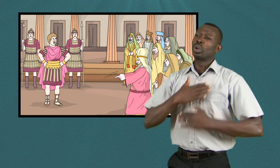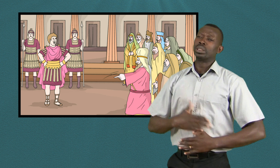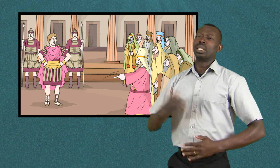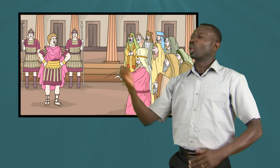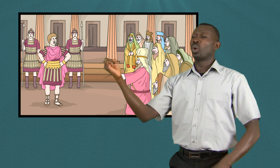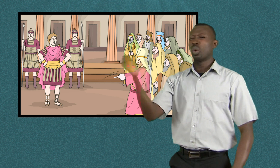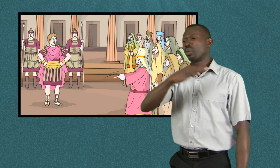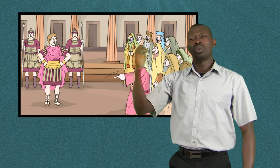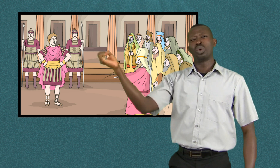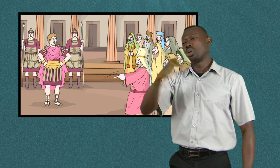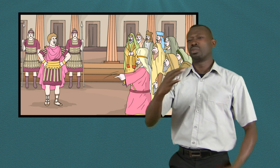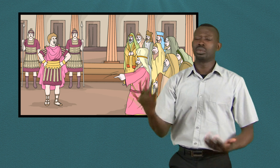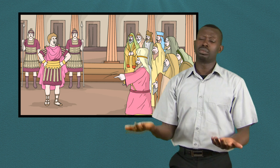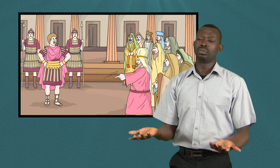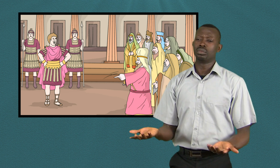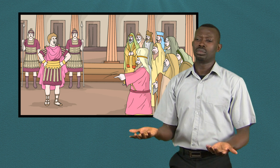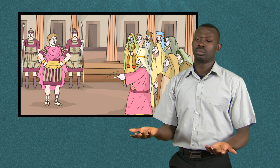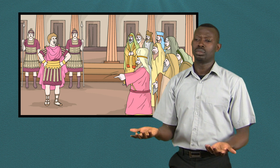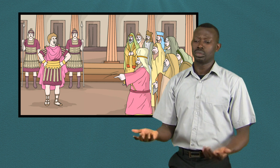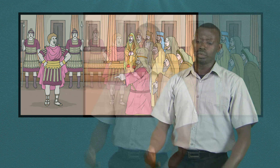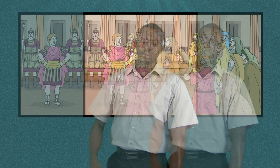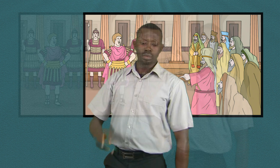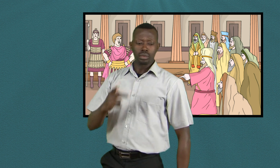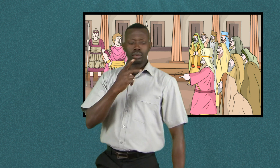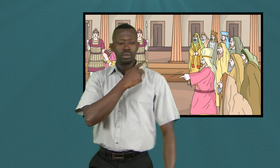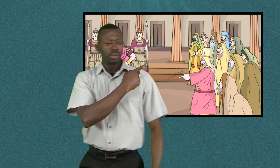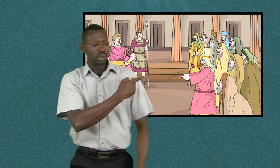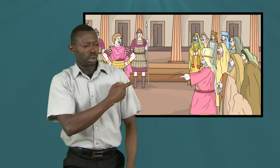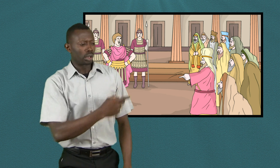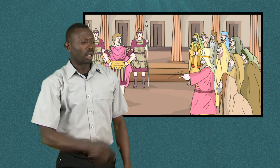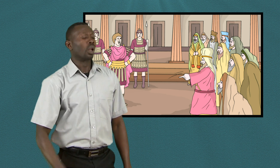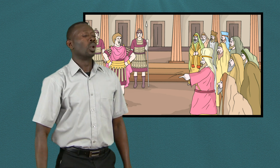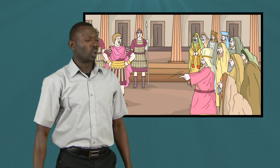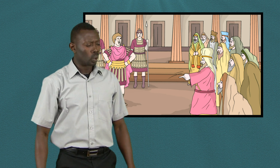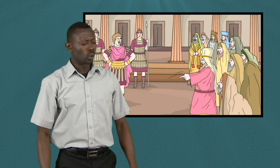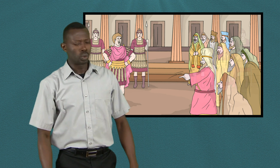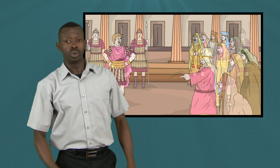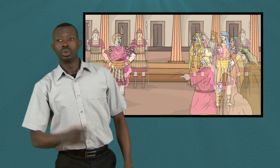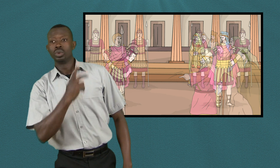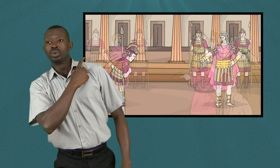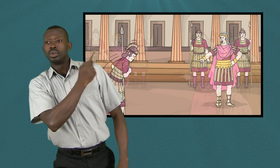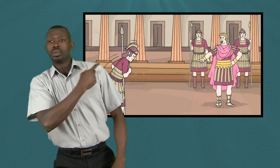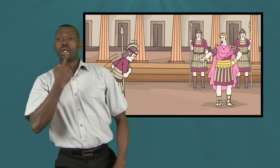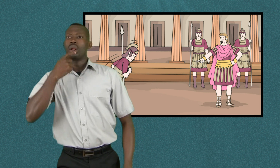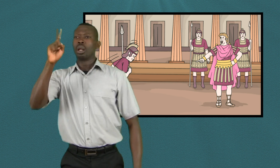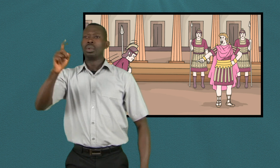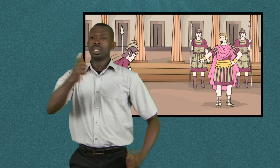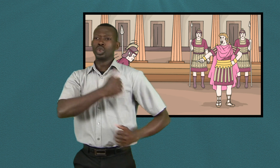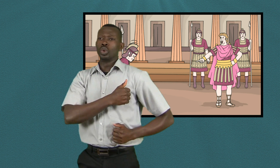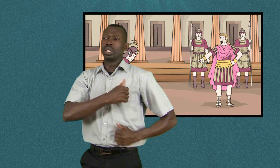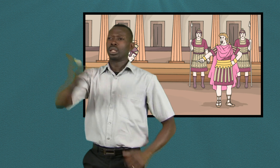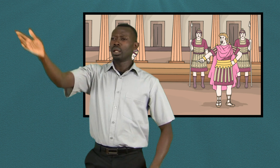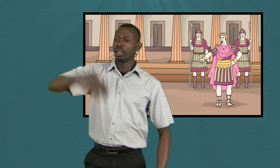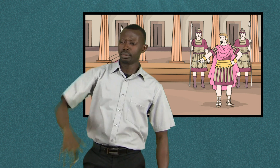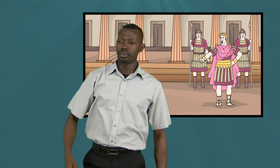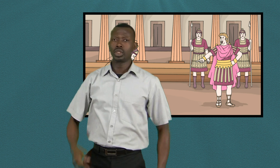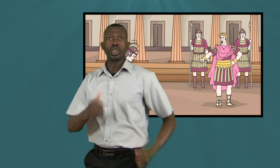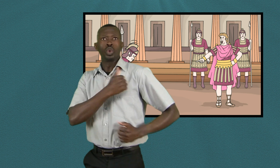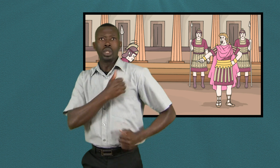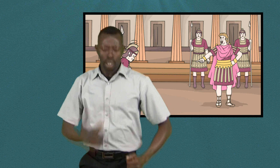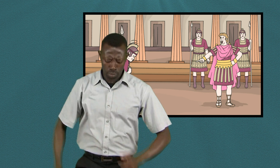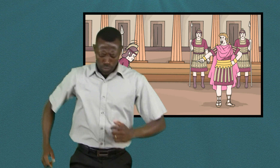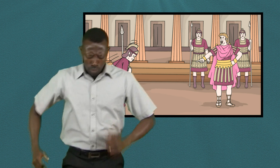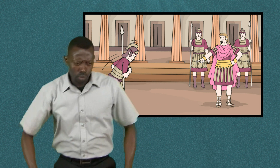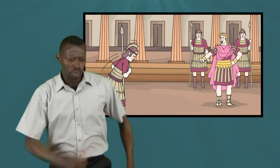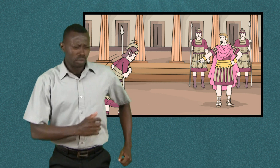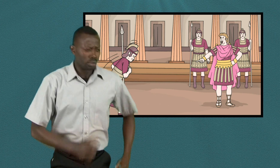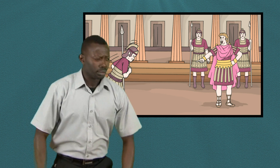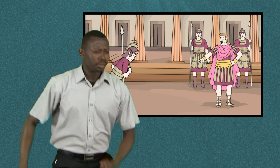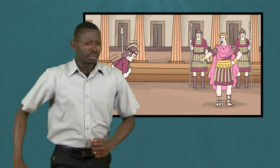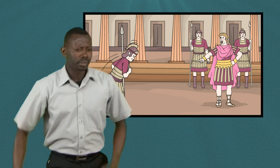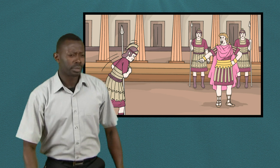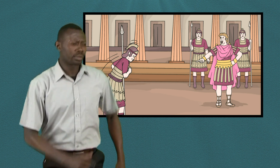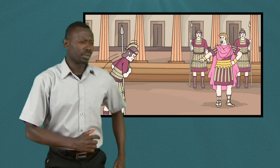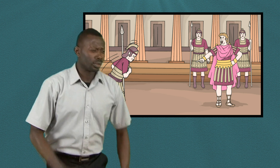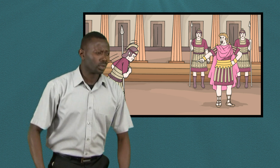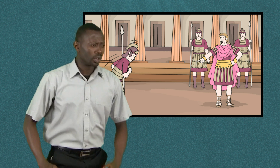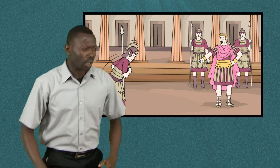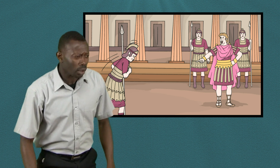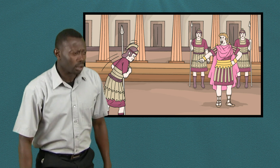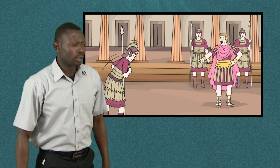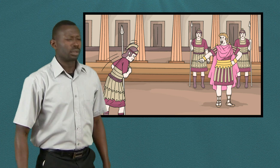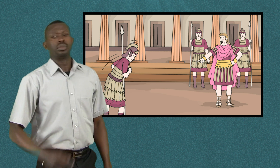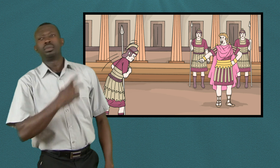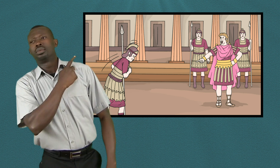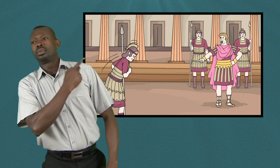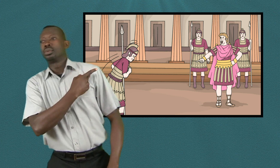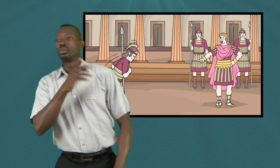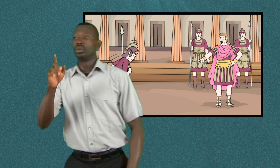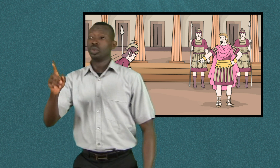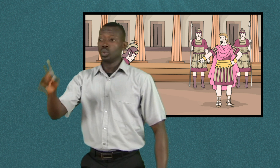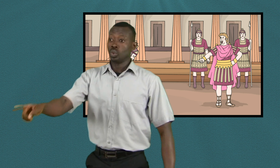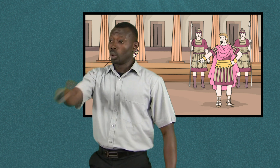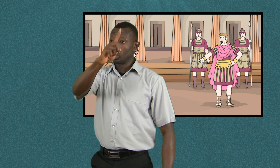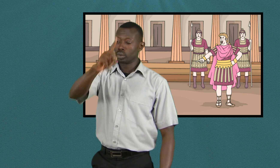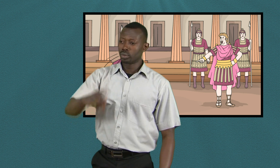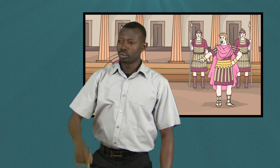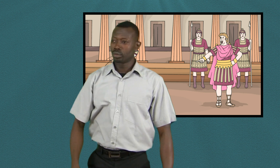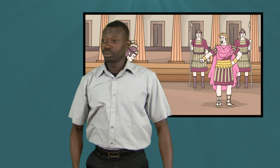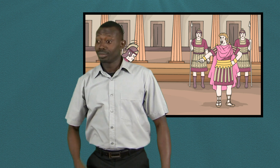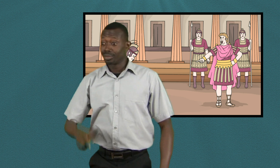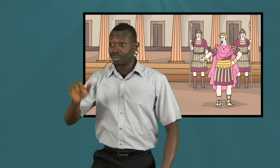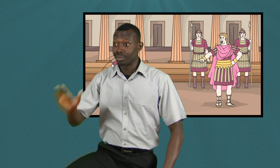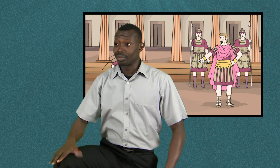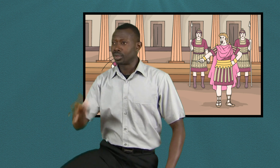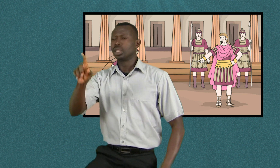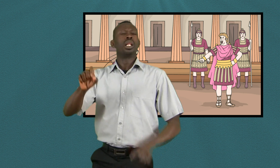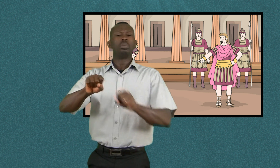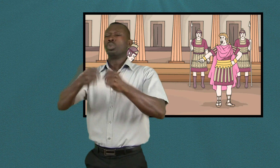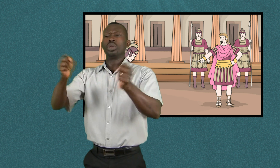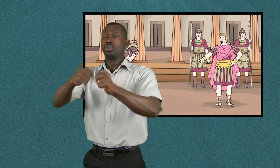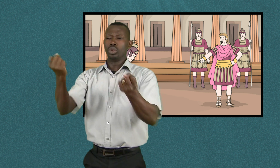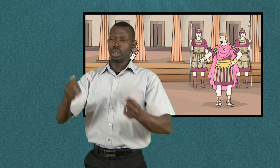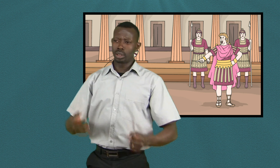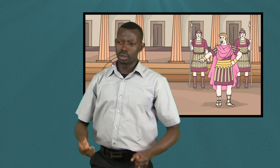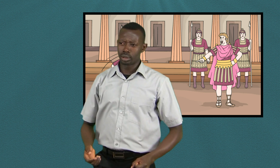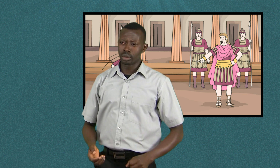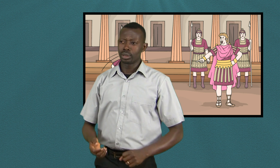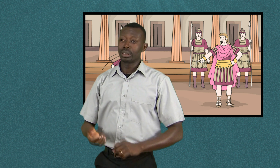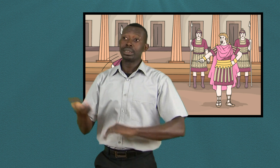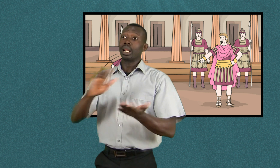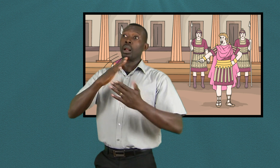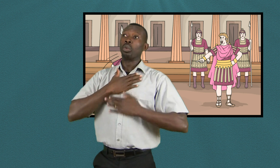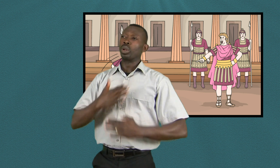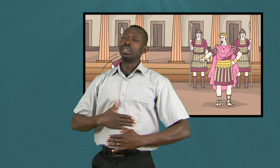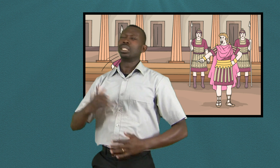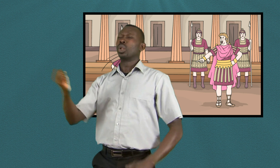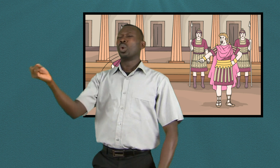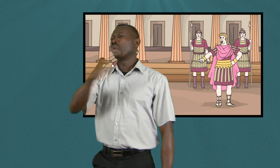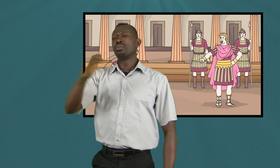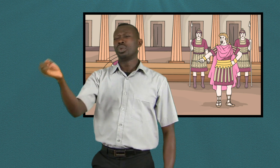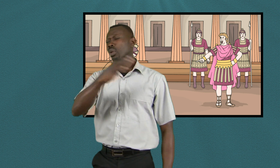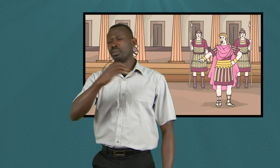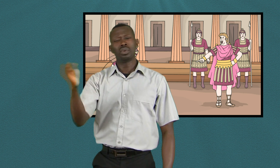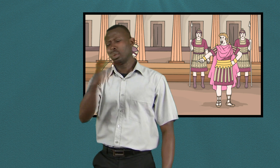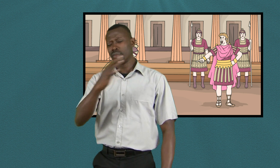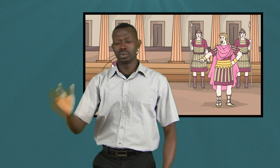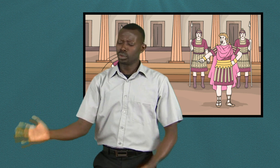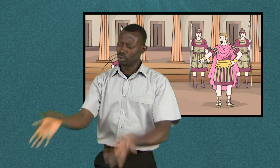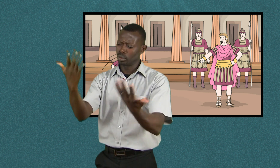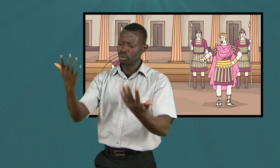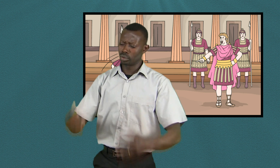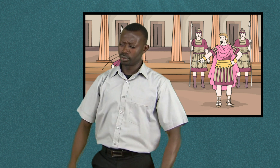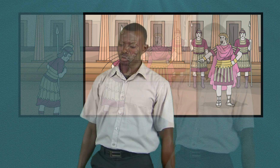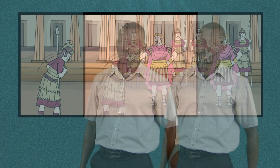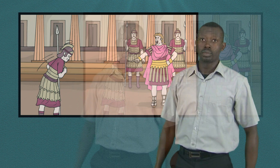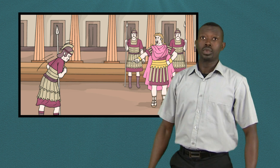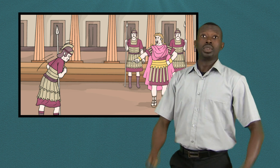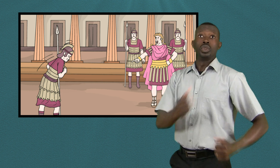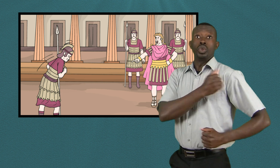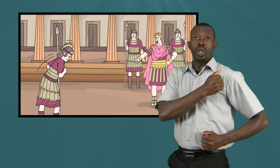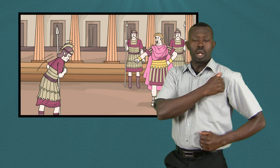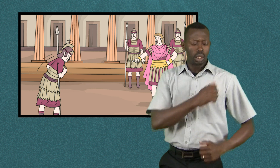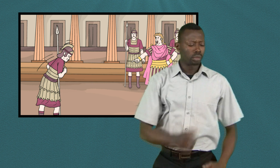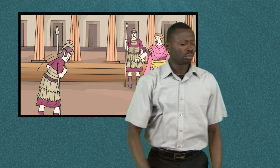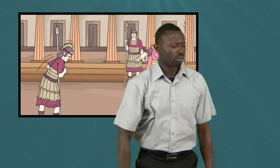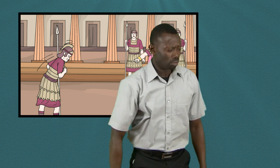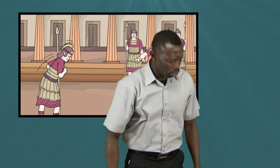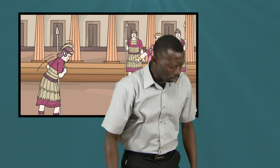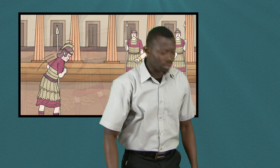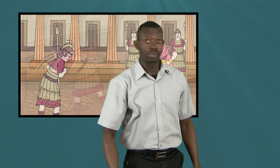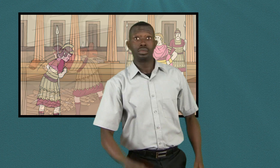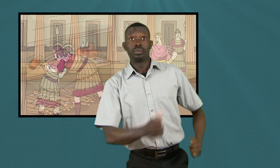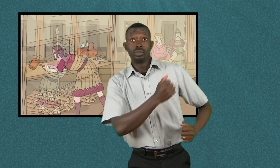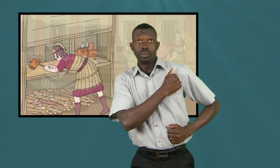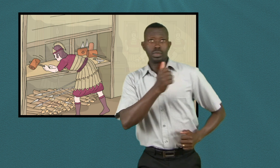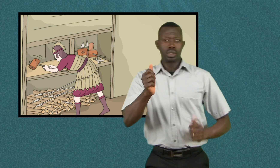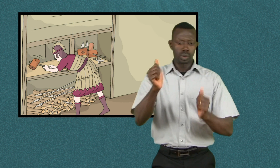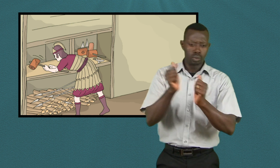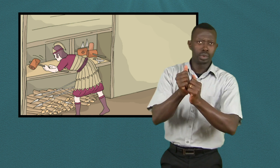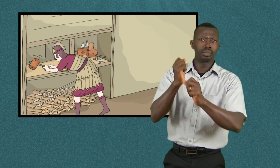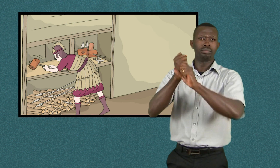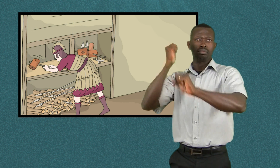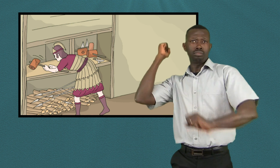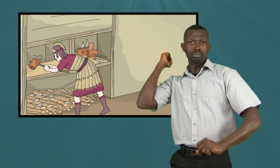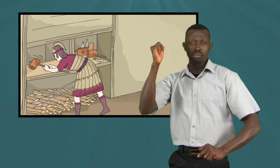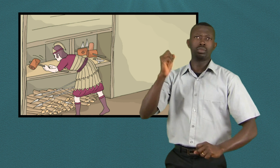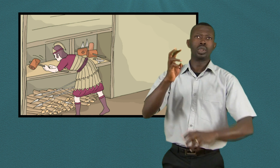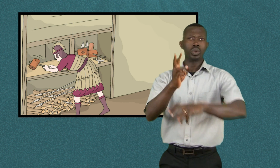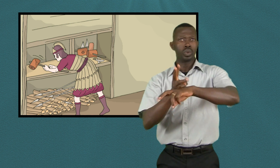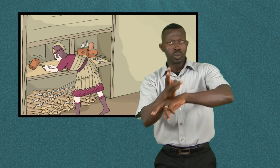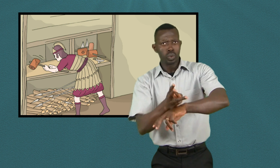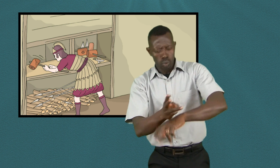We are punished justly, for we are receiving what our actions deserve. But this man has done nothing wrong.” Then he said, “Jesus, remember me when You come into Your kingdom!” And Jesus said to him, “Truly I tell you, today you will be with Me in Paradise.” It was the day of Preparation, and the next day was a High Sabbath. In order that the bodies would not remain on the cross during the Sabbath, the Jews asked Pilate to have the legs broken and the bodies removed.